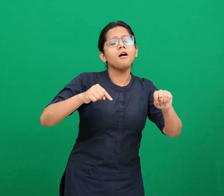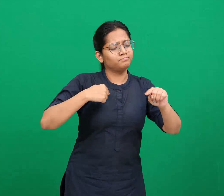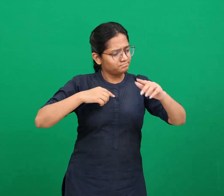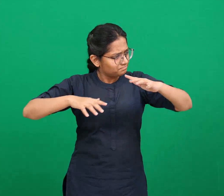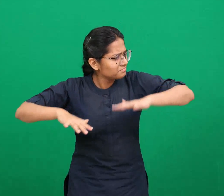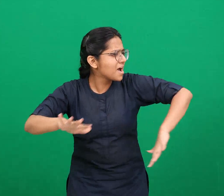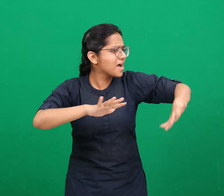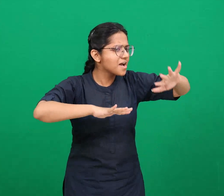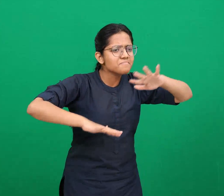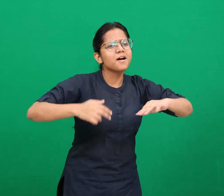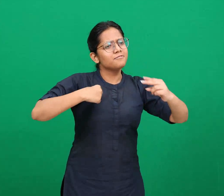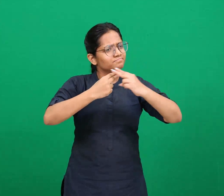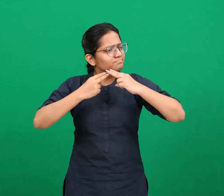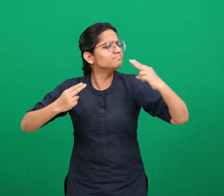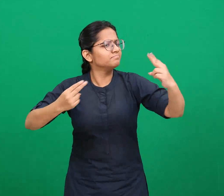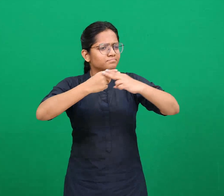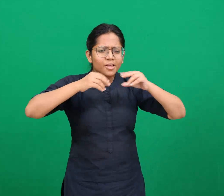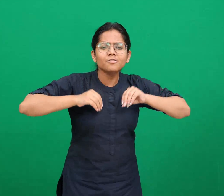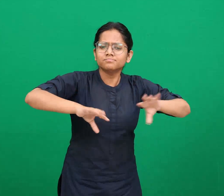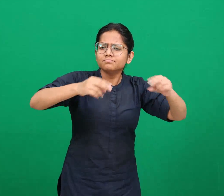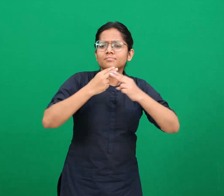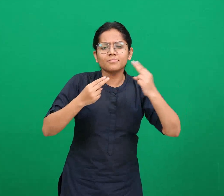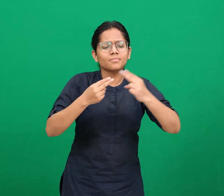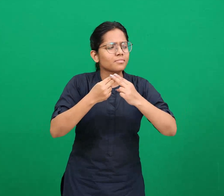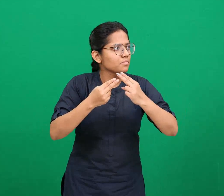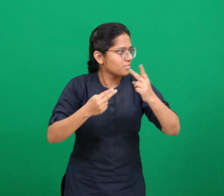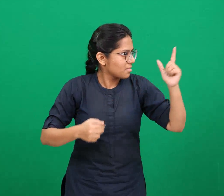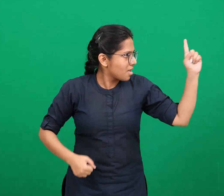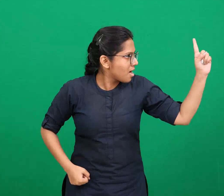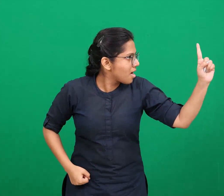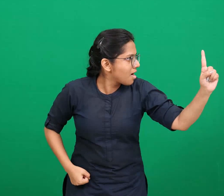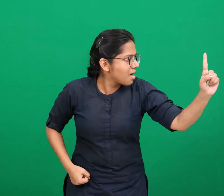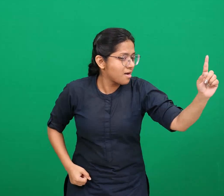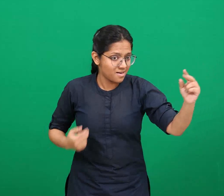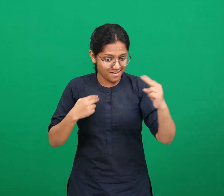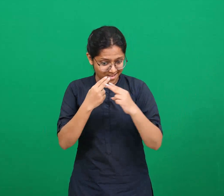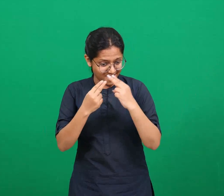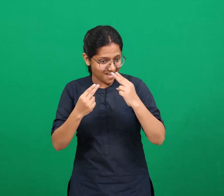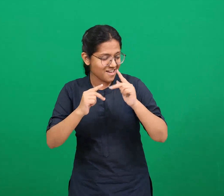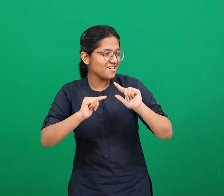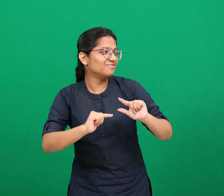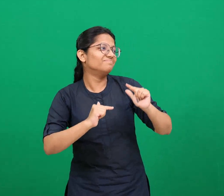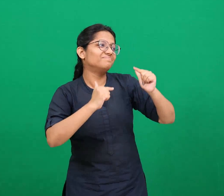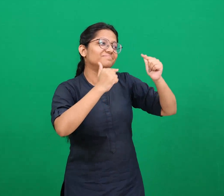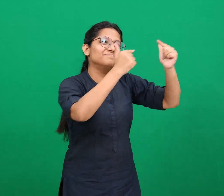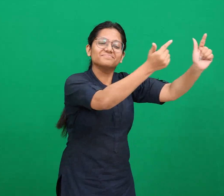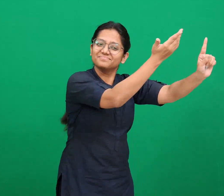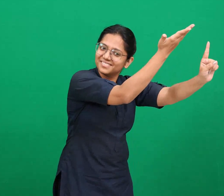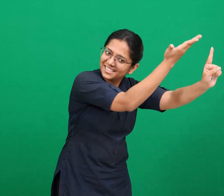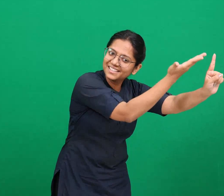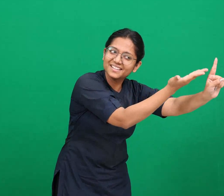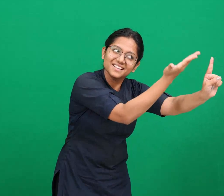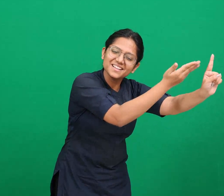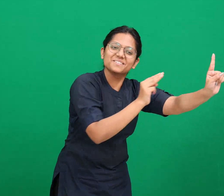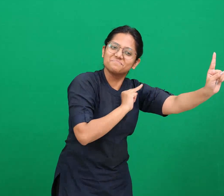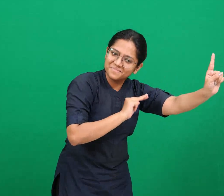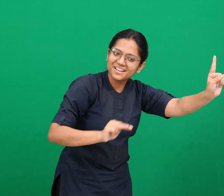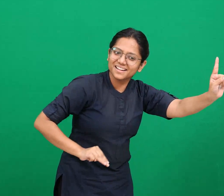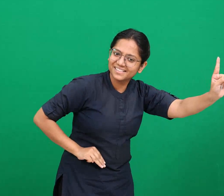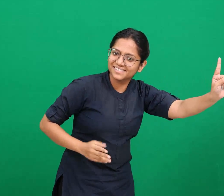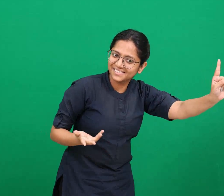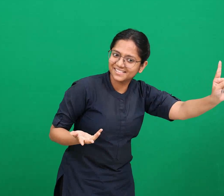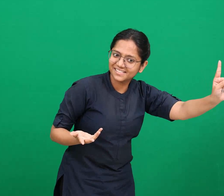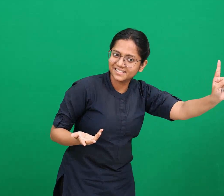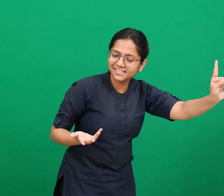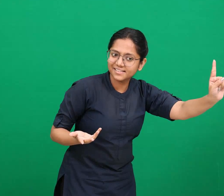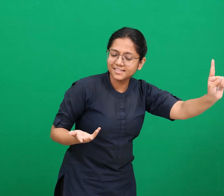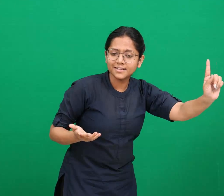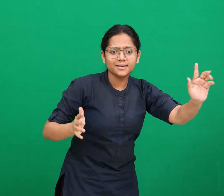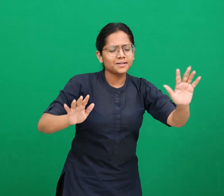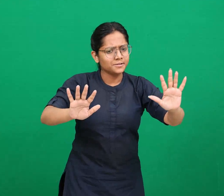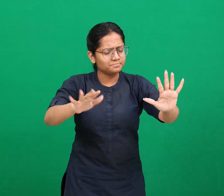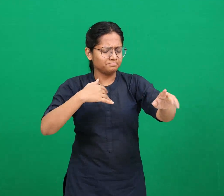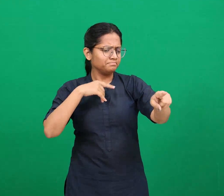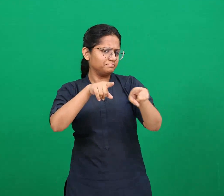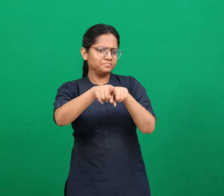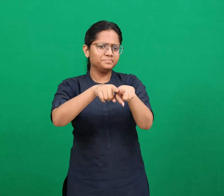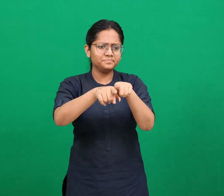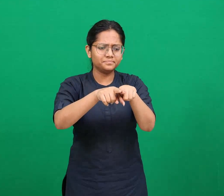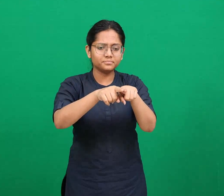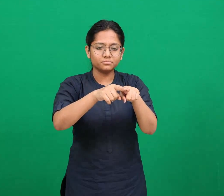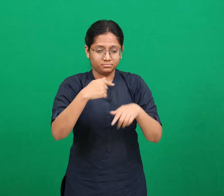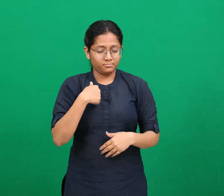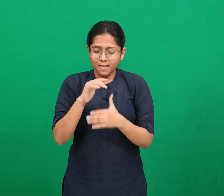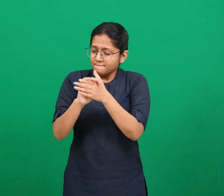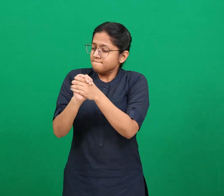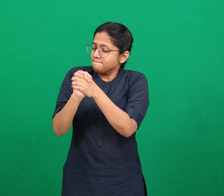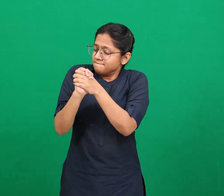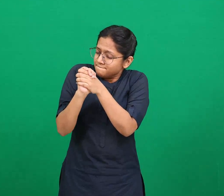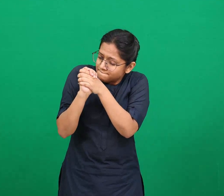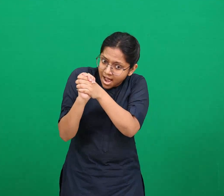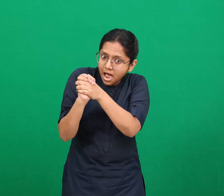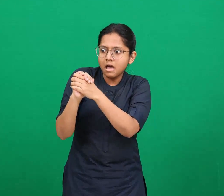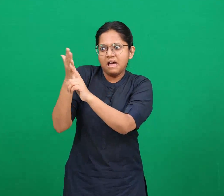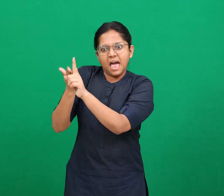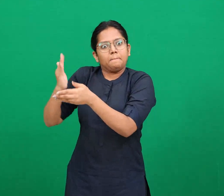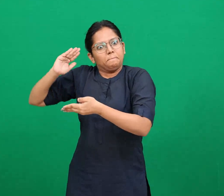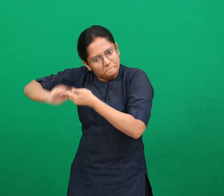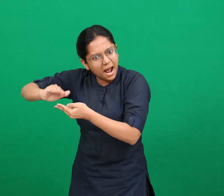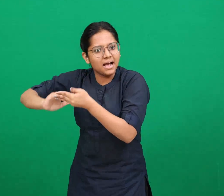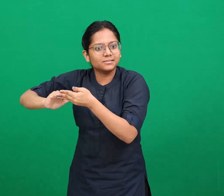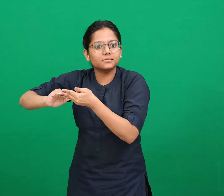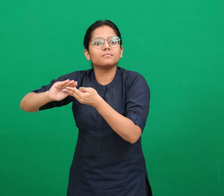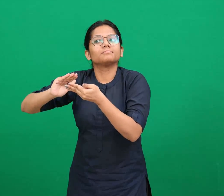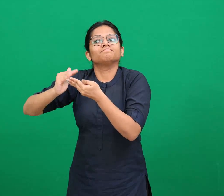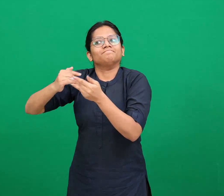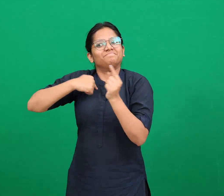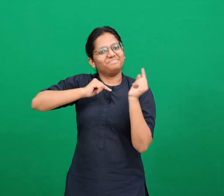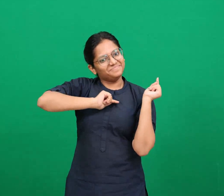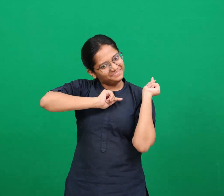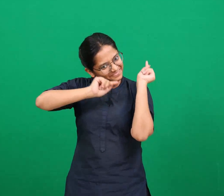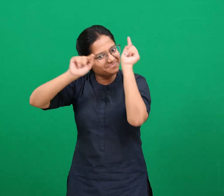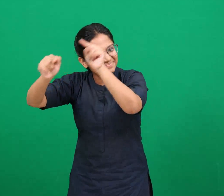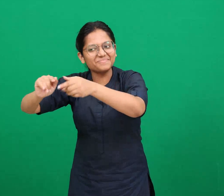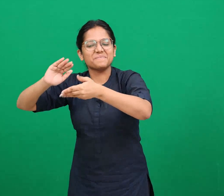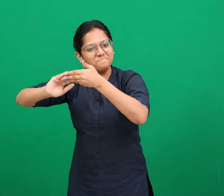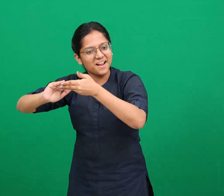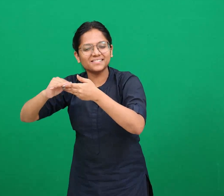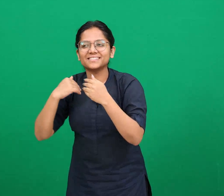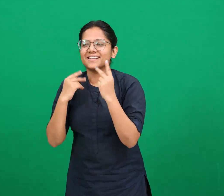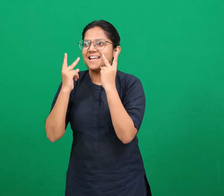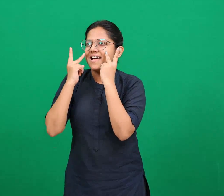The bride belongs to the bridegroom.